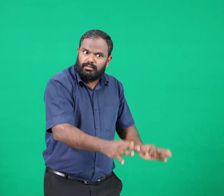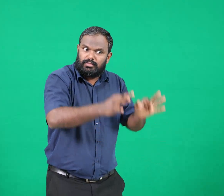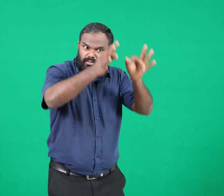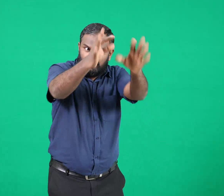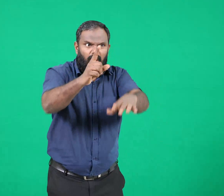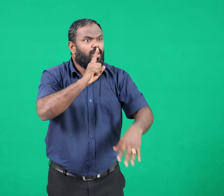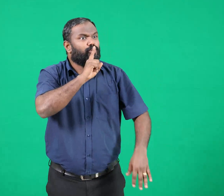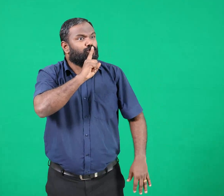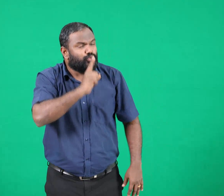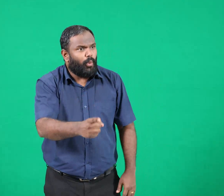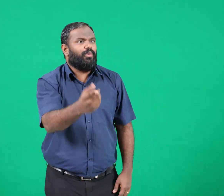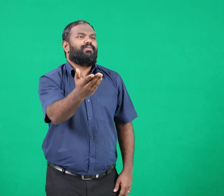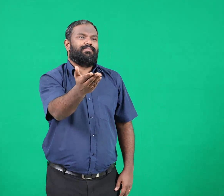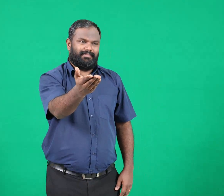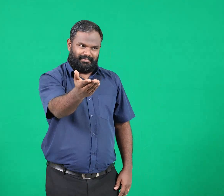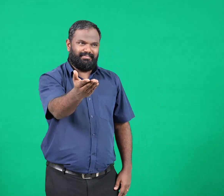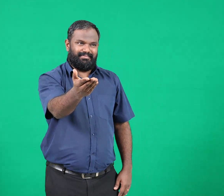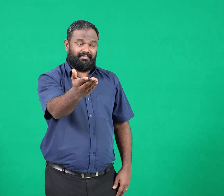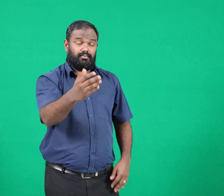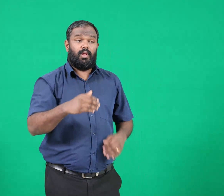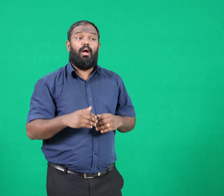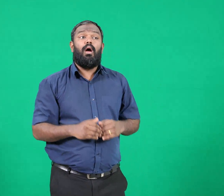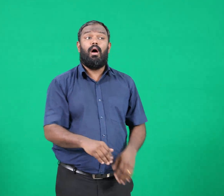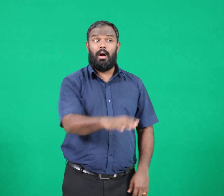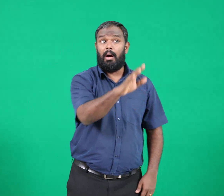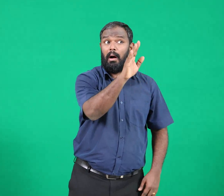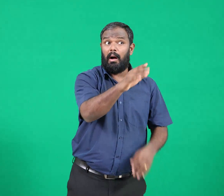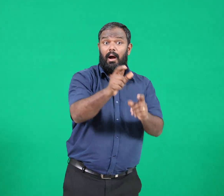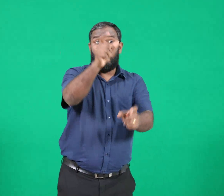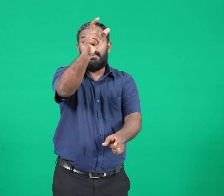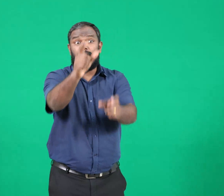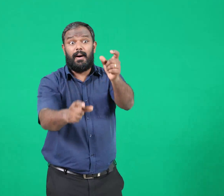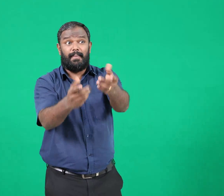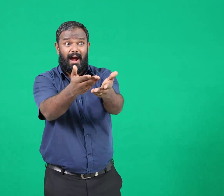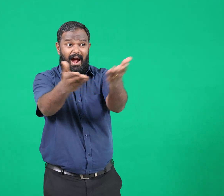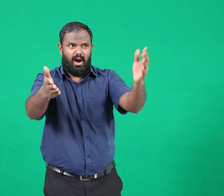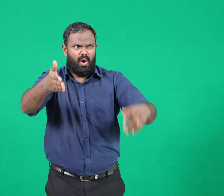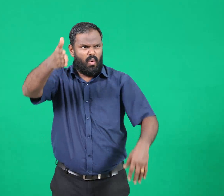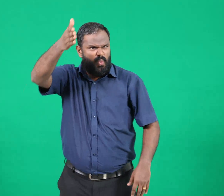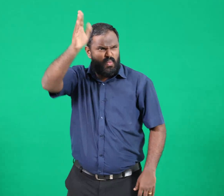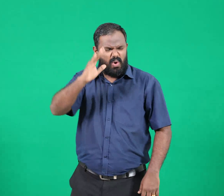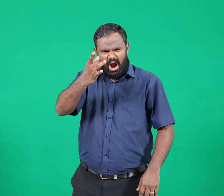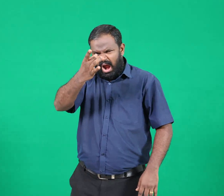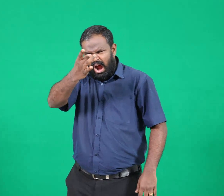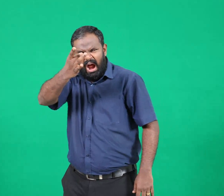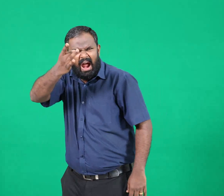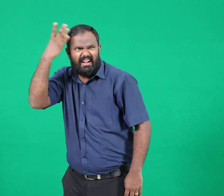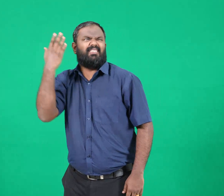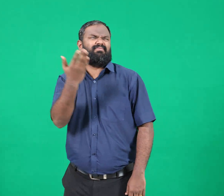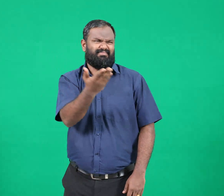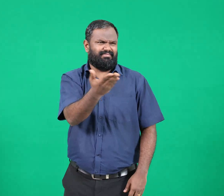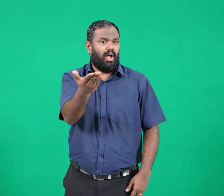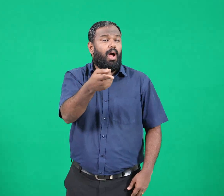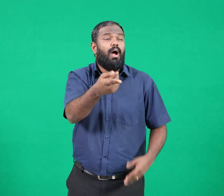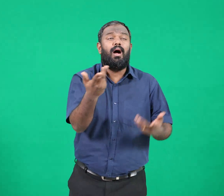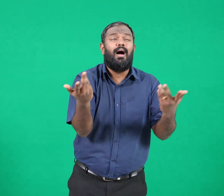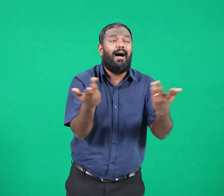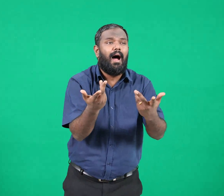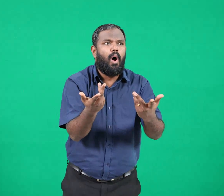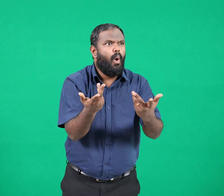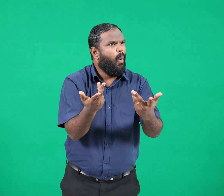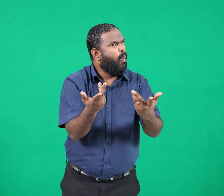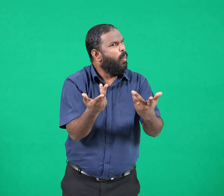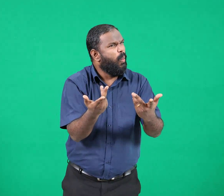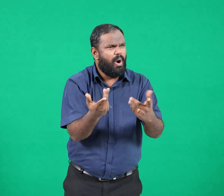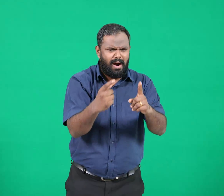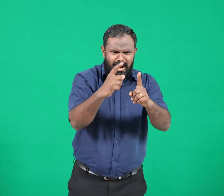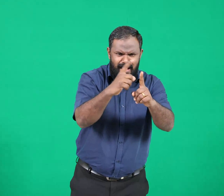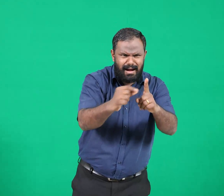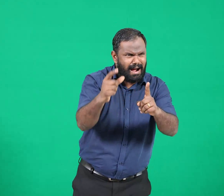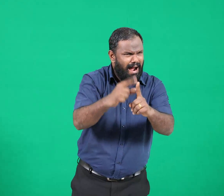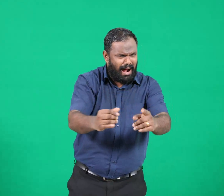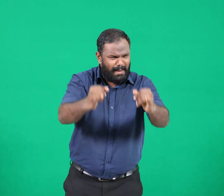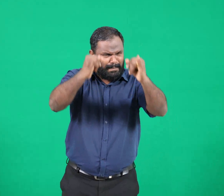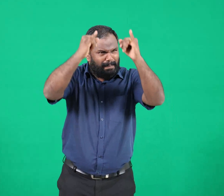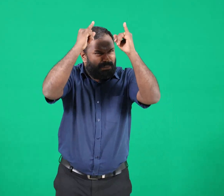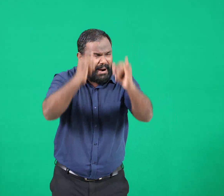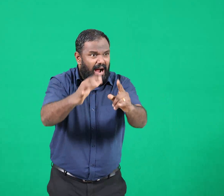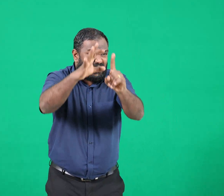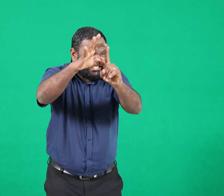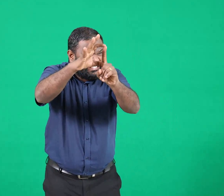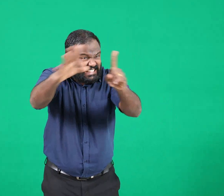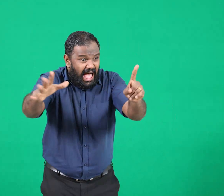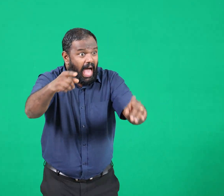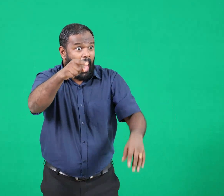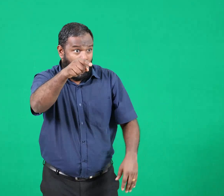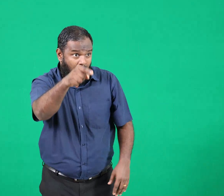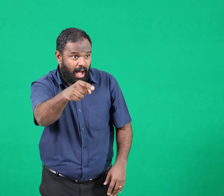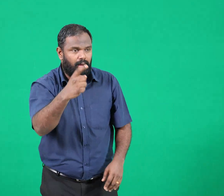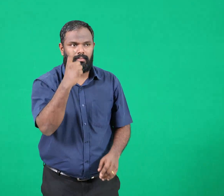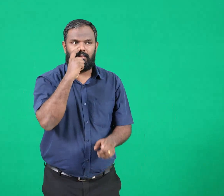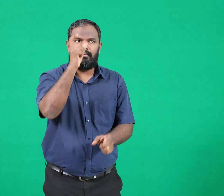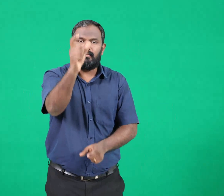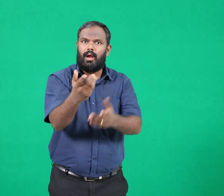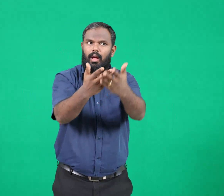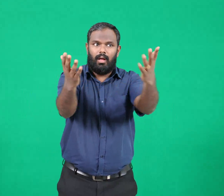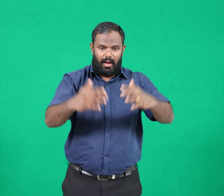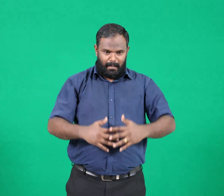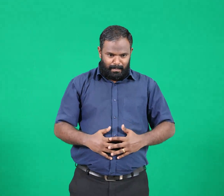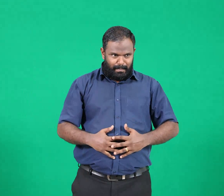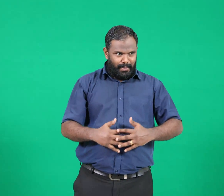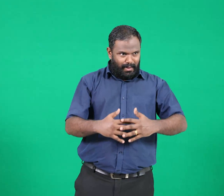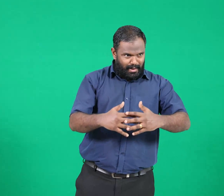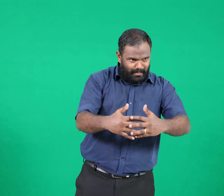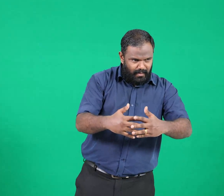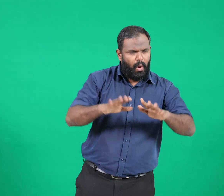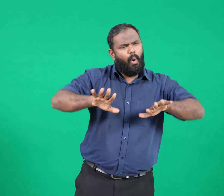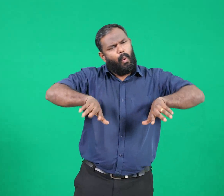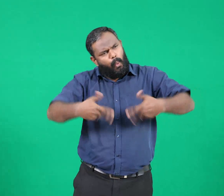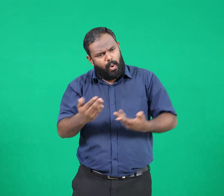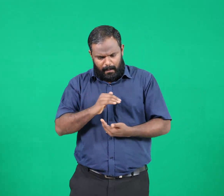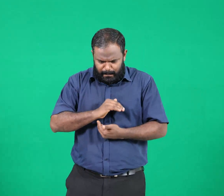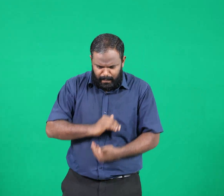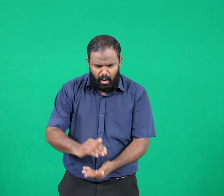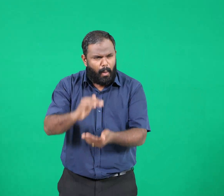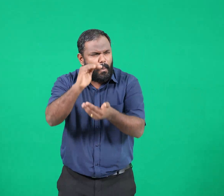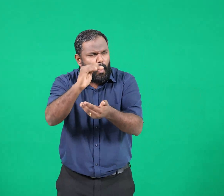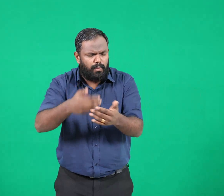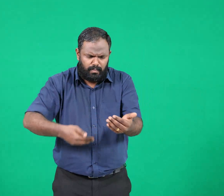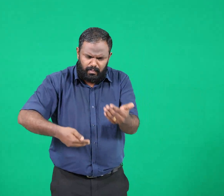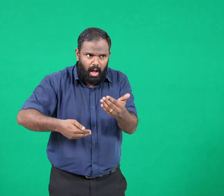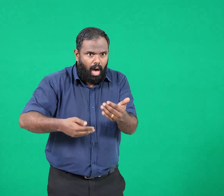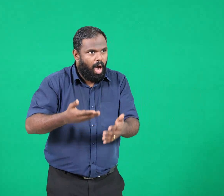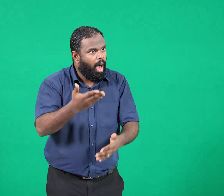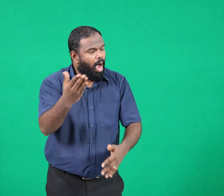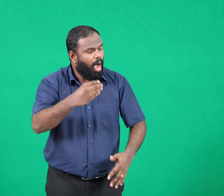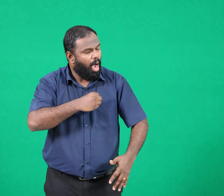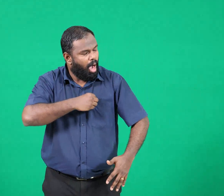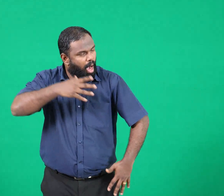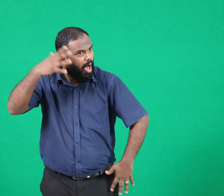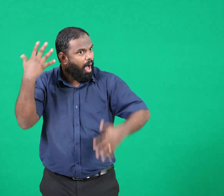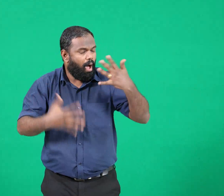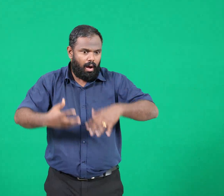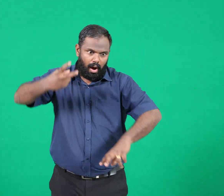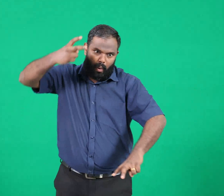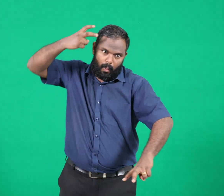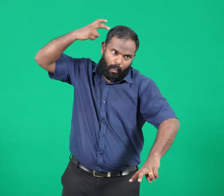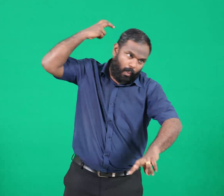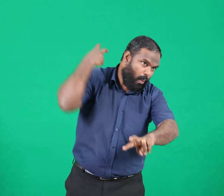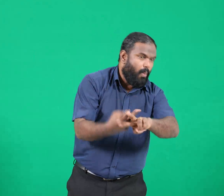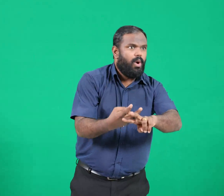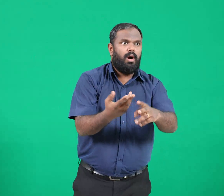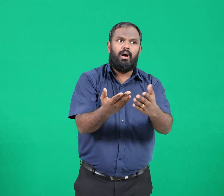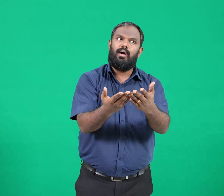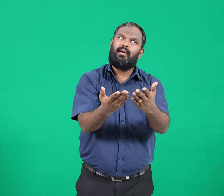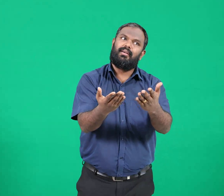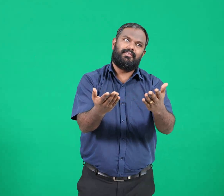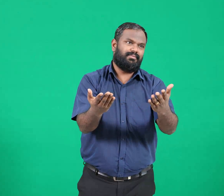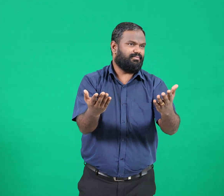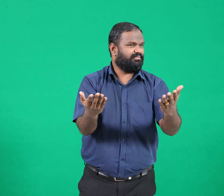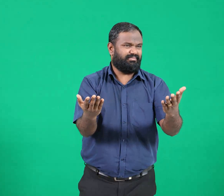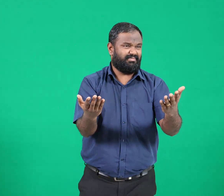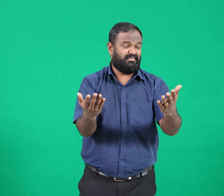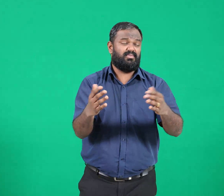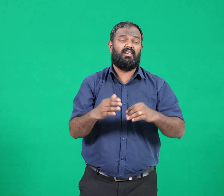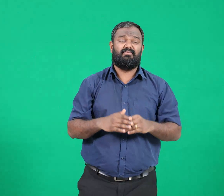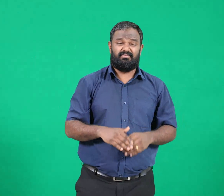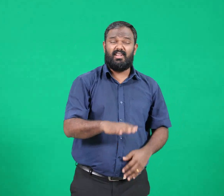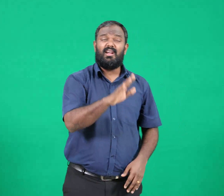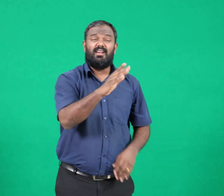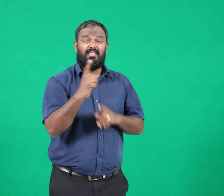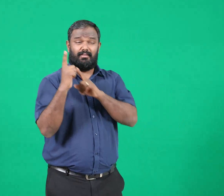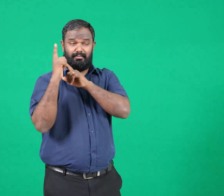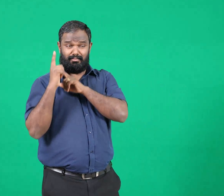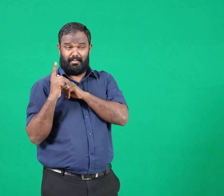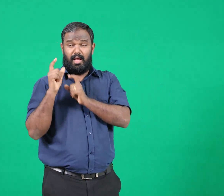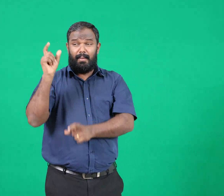For there will be great distress upon the land and wrath against this people.